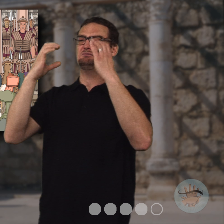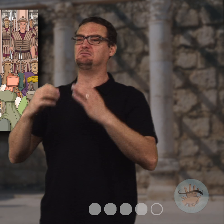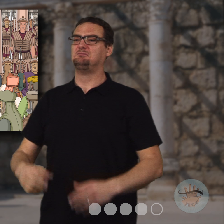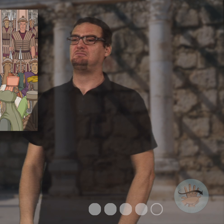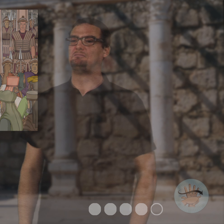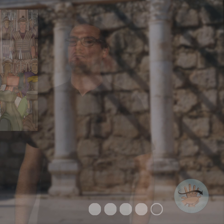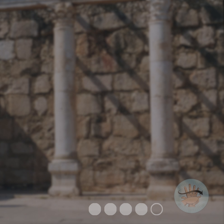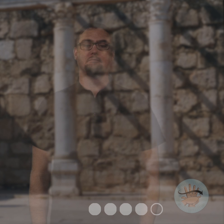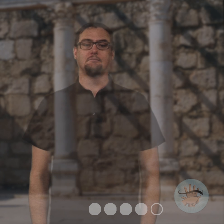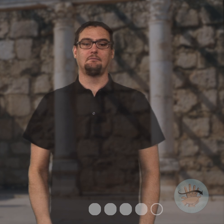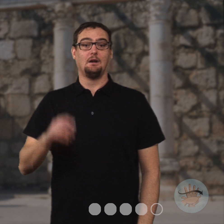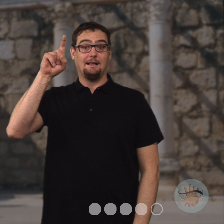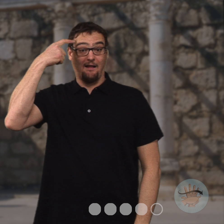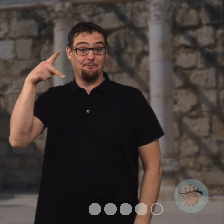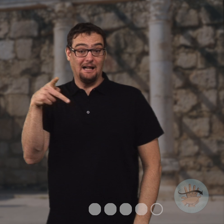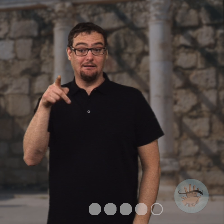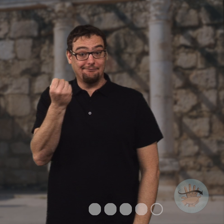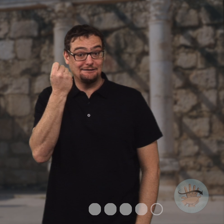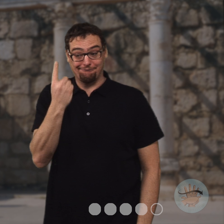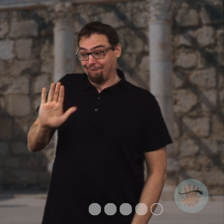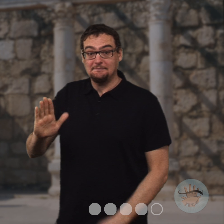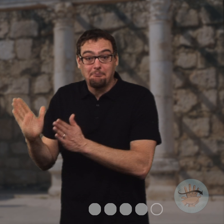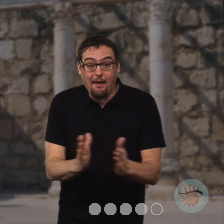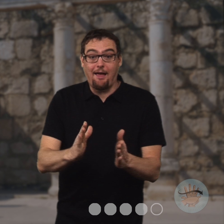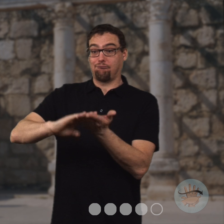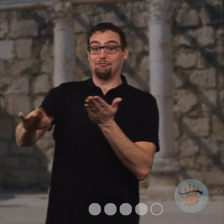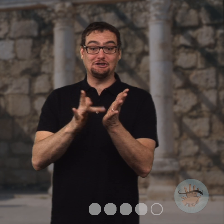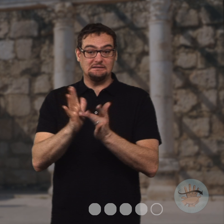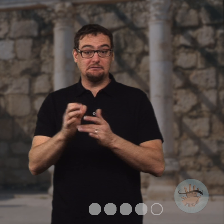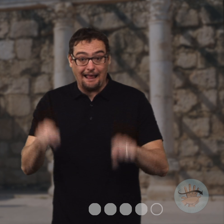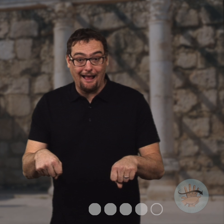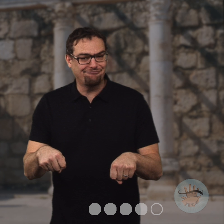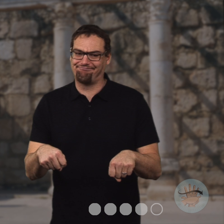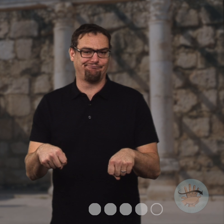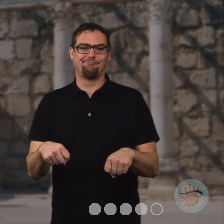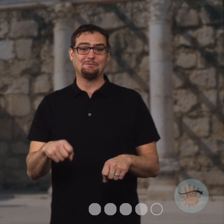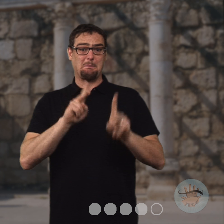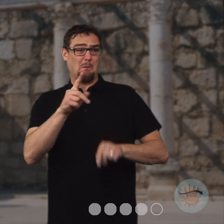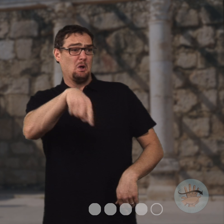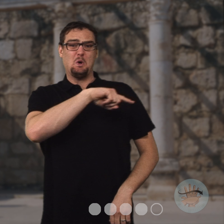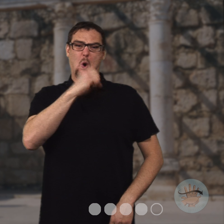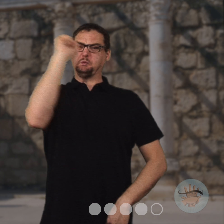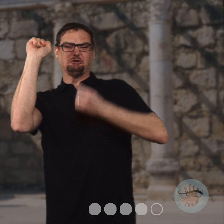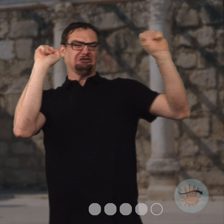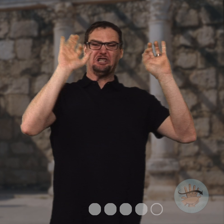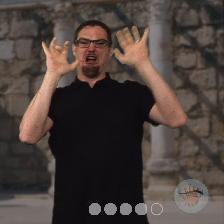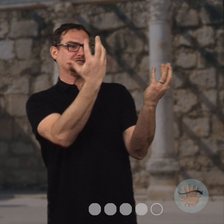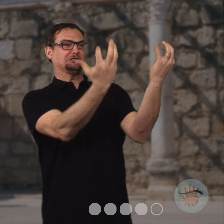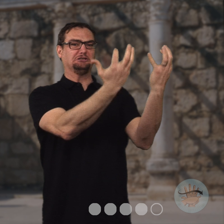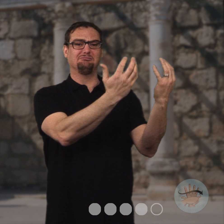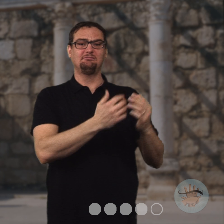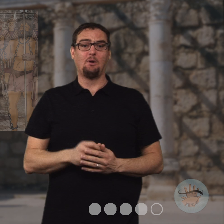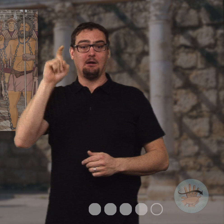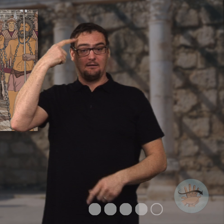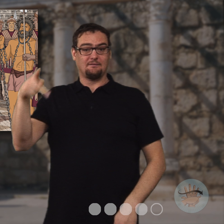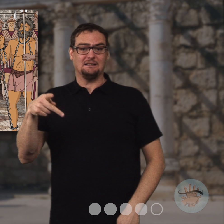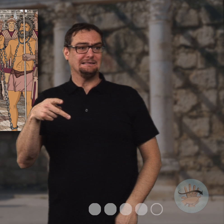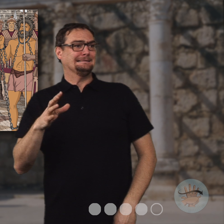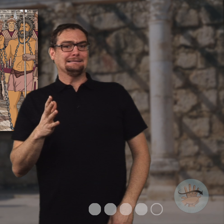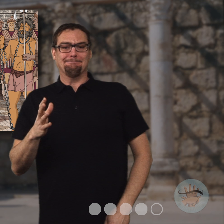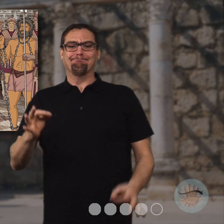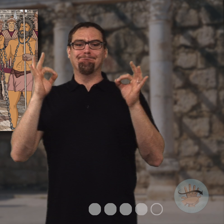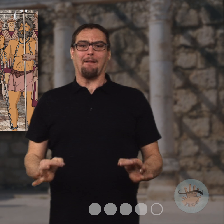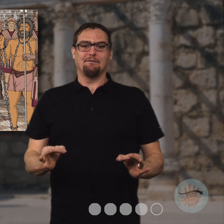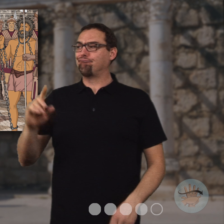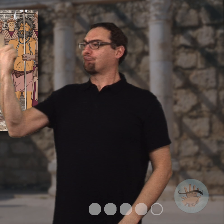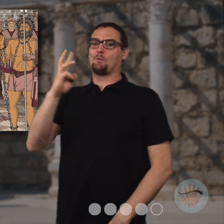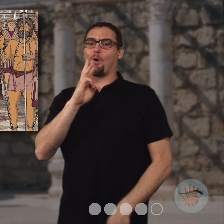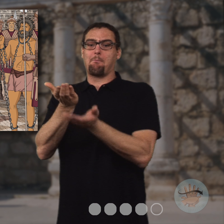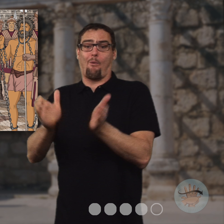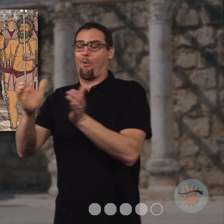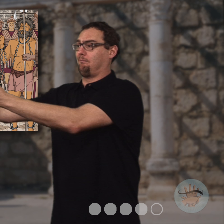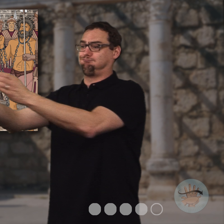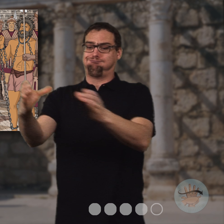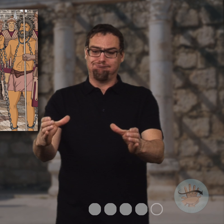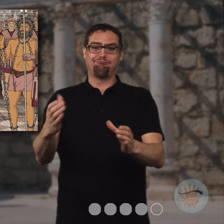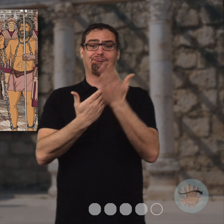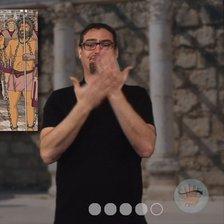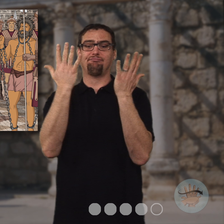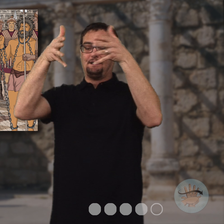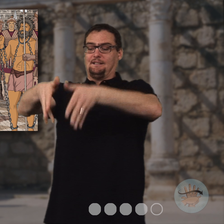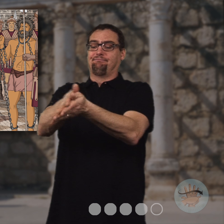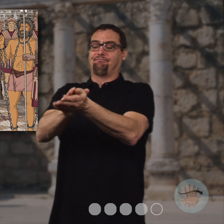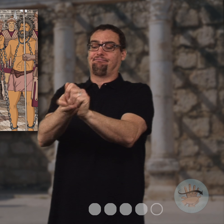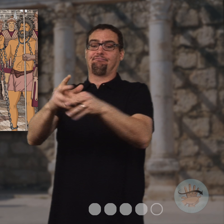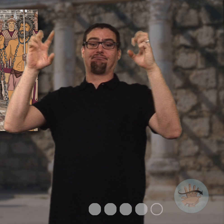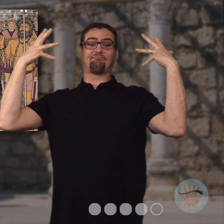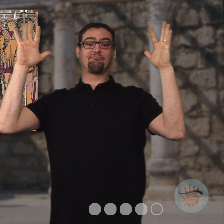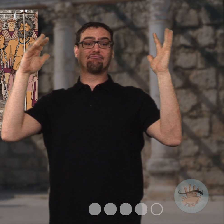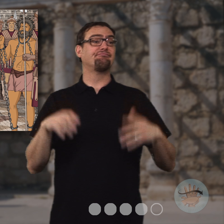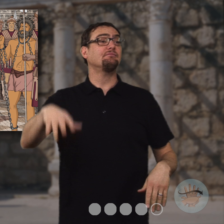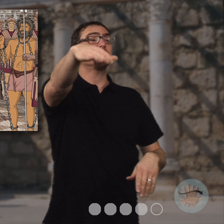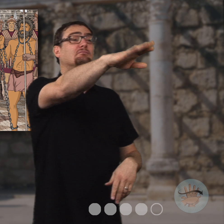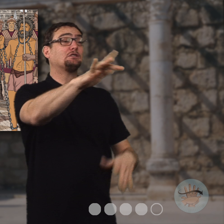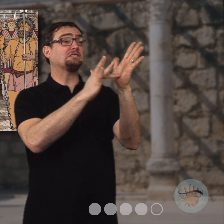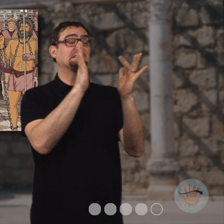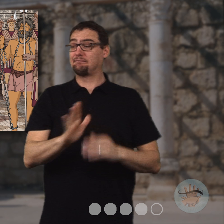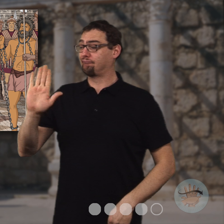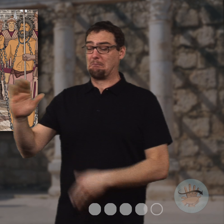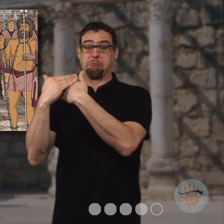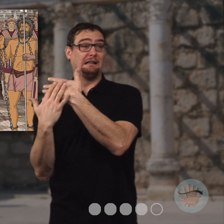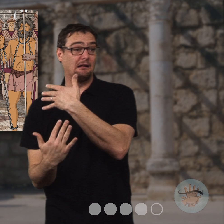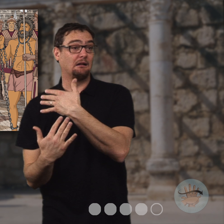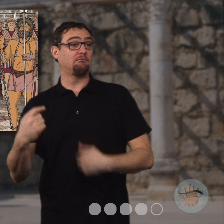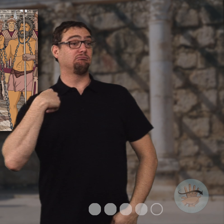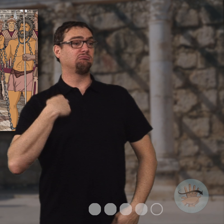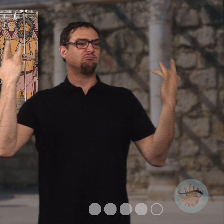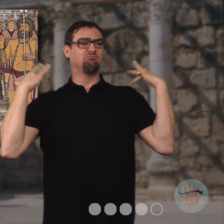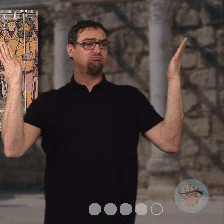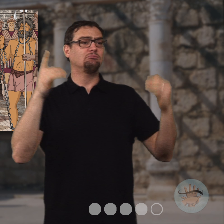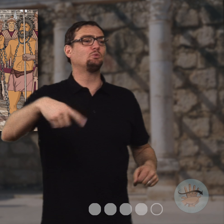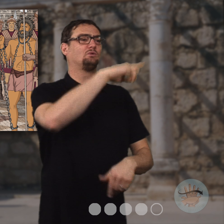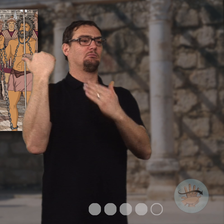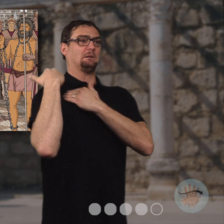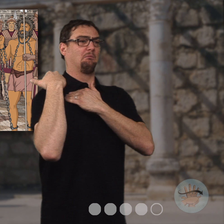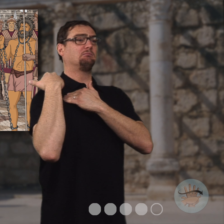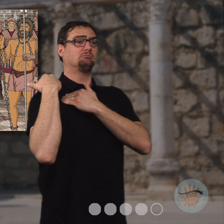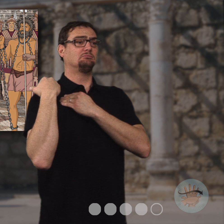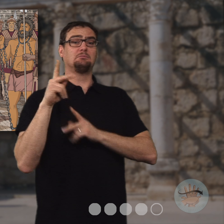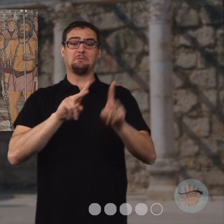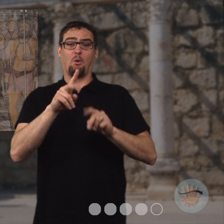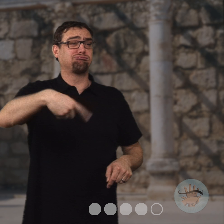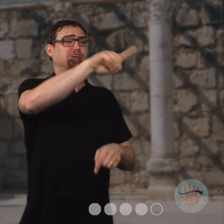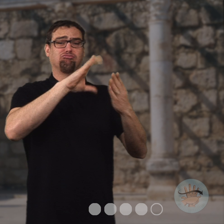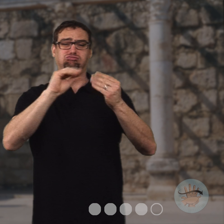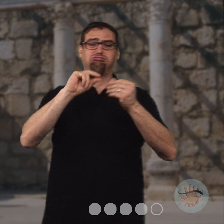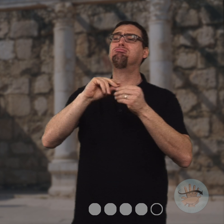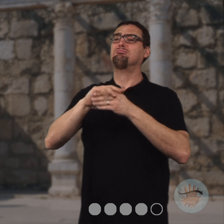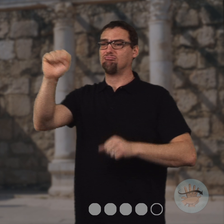When Pilate saw that he was accomplishing nothing, but that instead a riot was breaking out, he took water and washed his hands before the crowd.